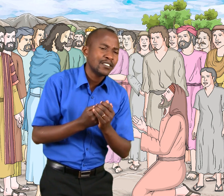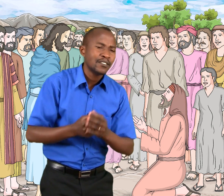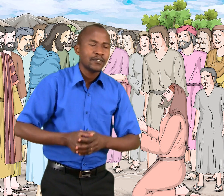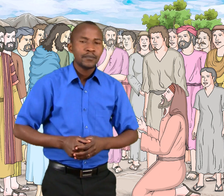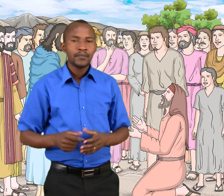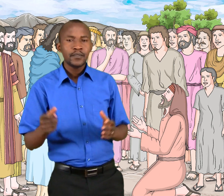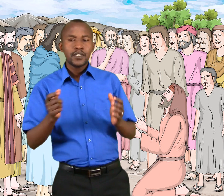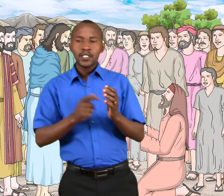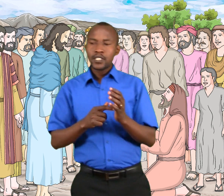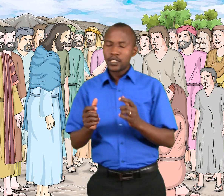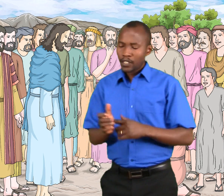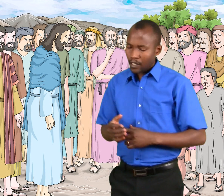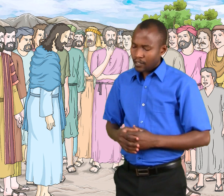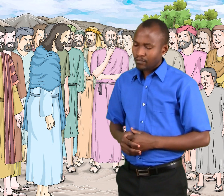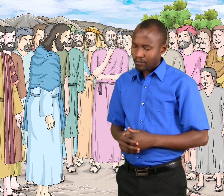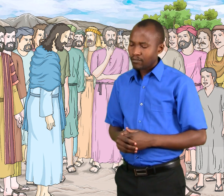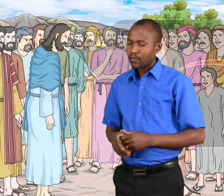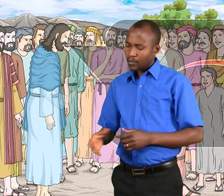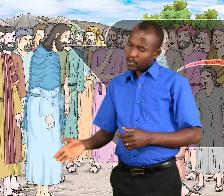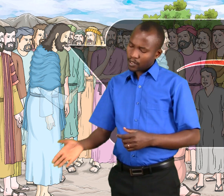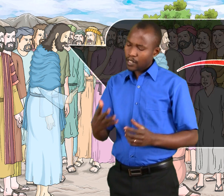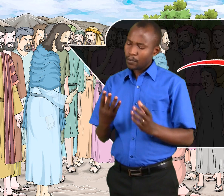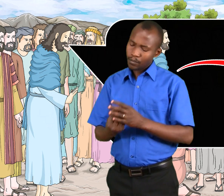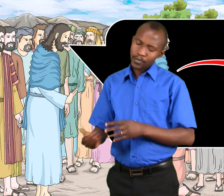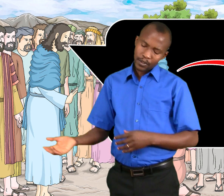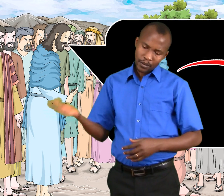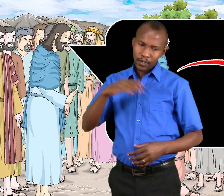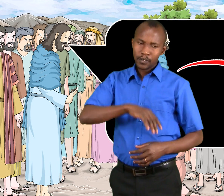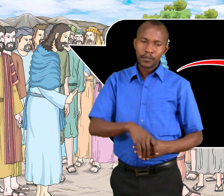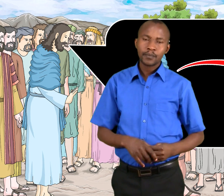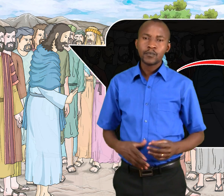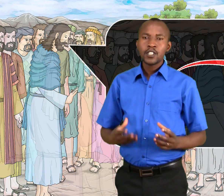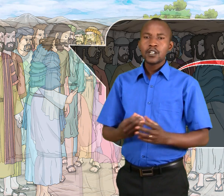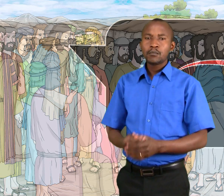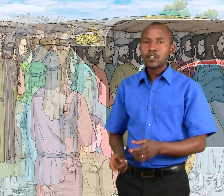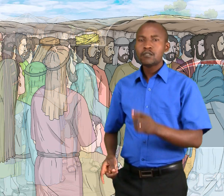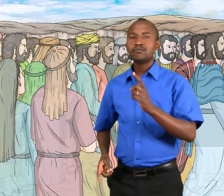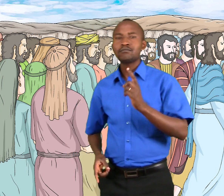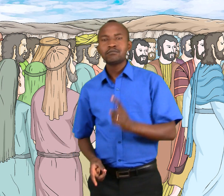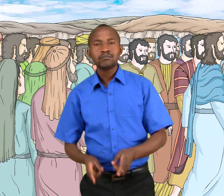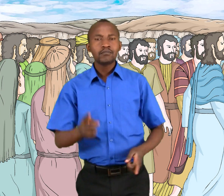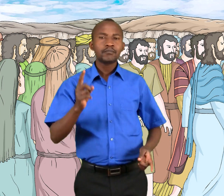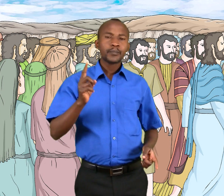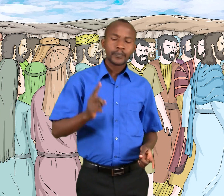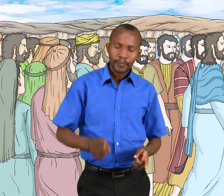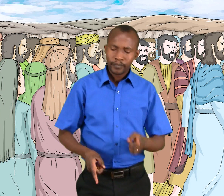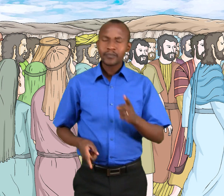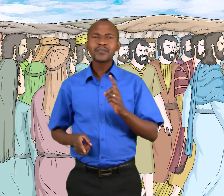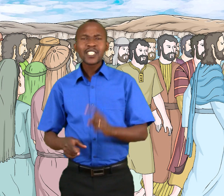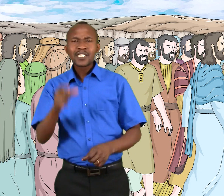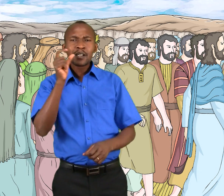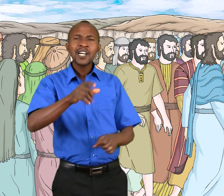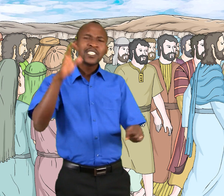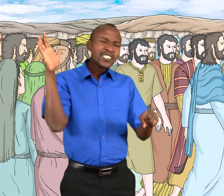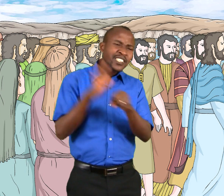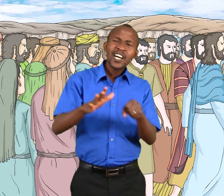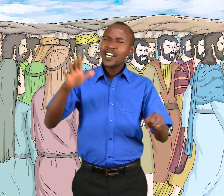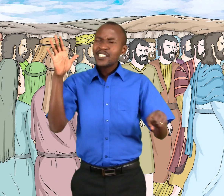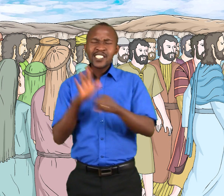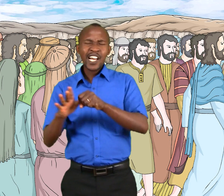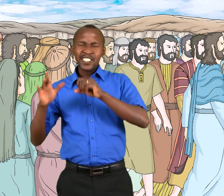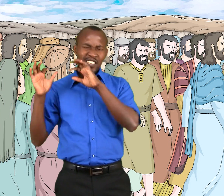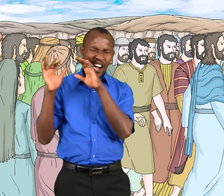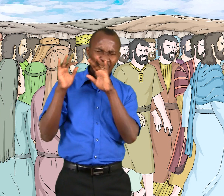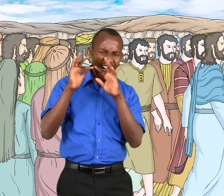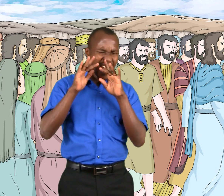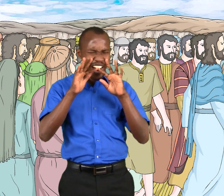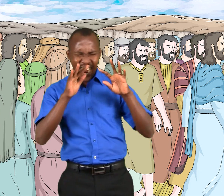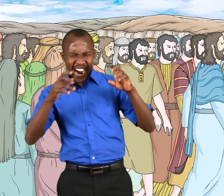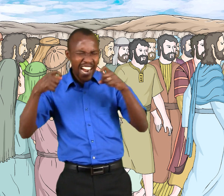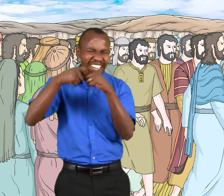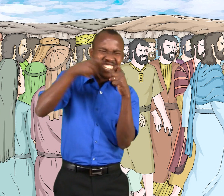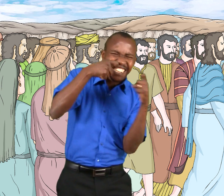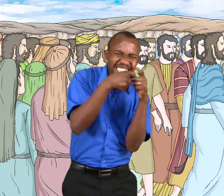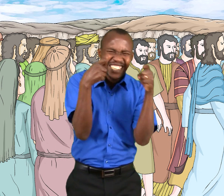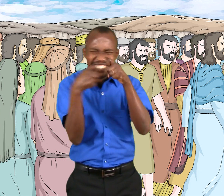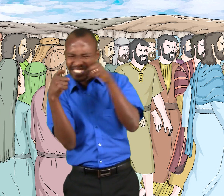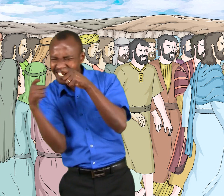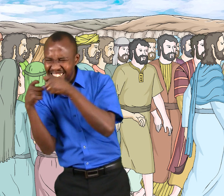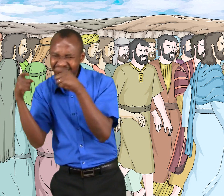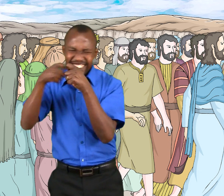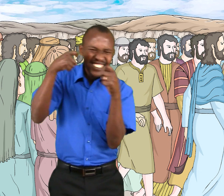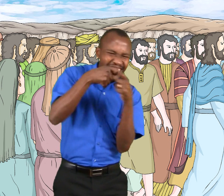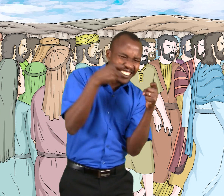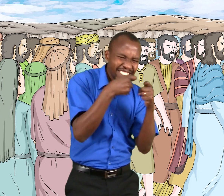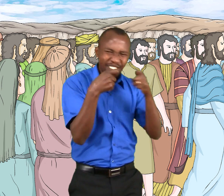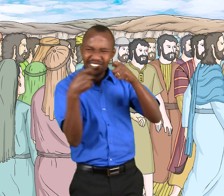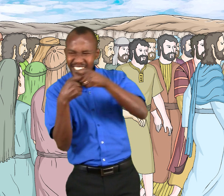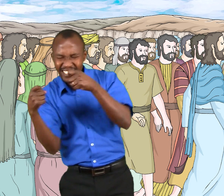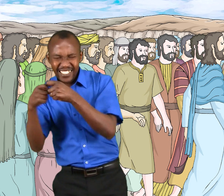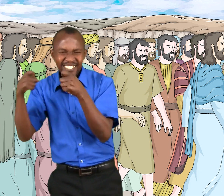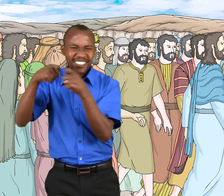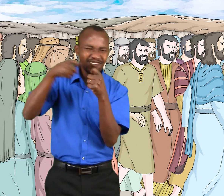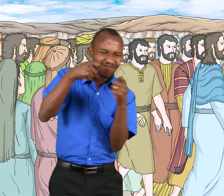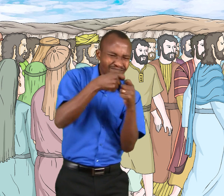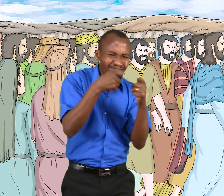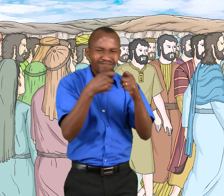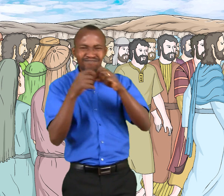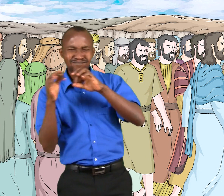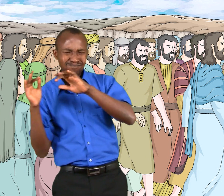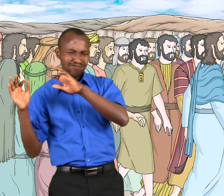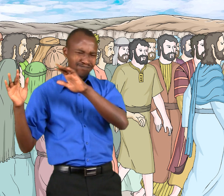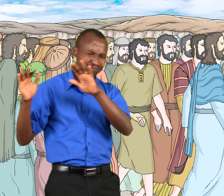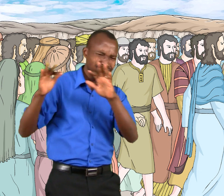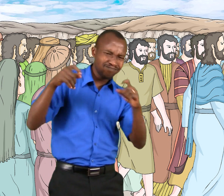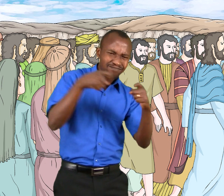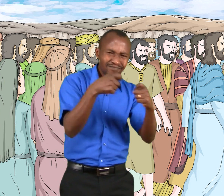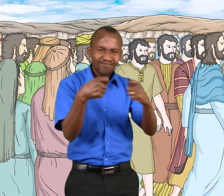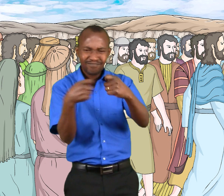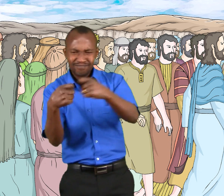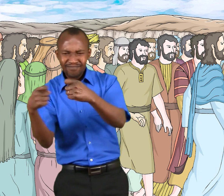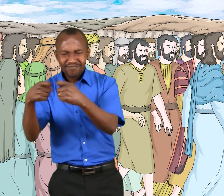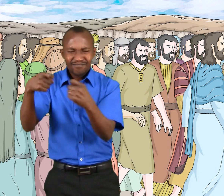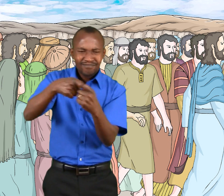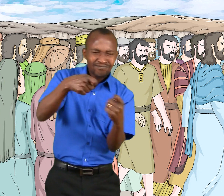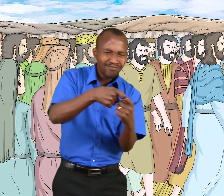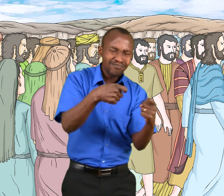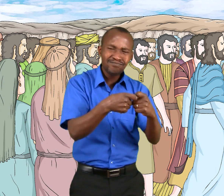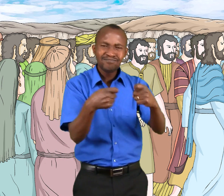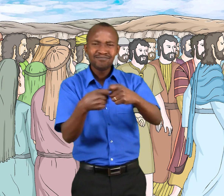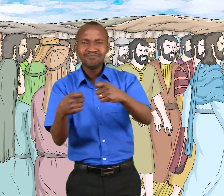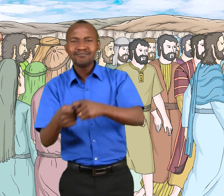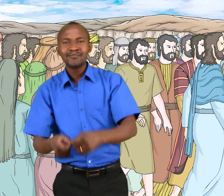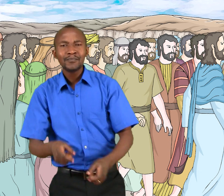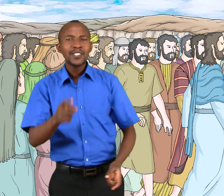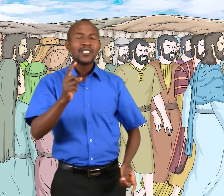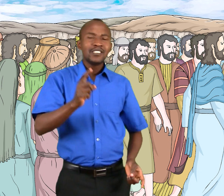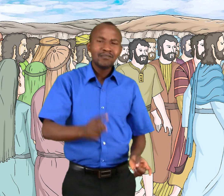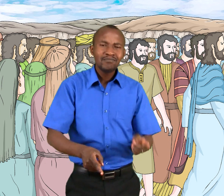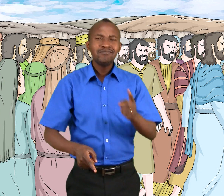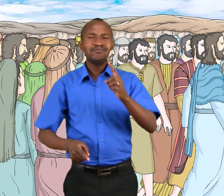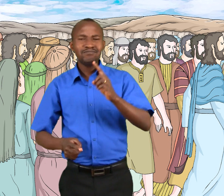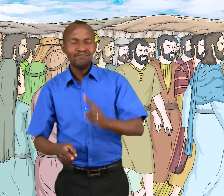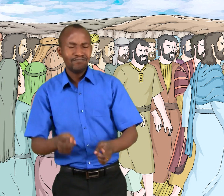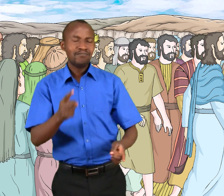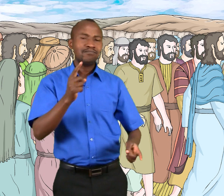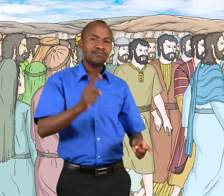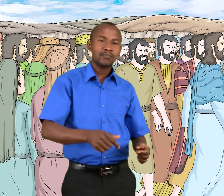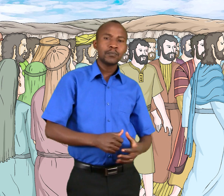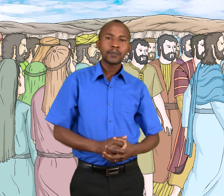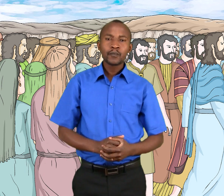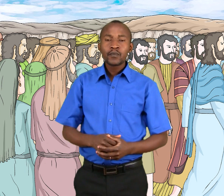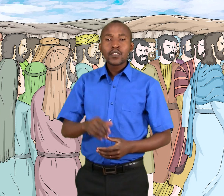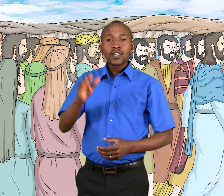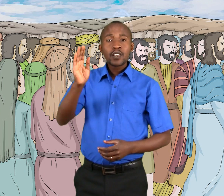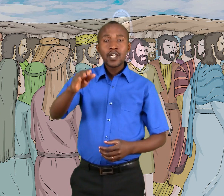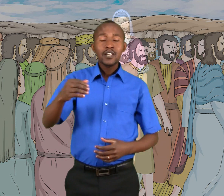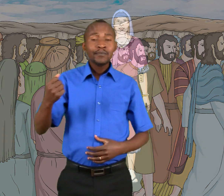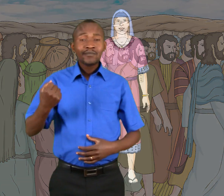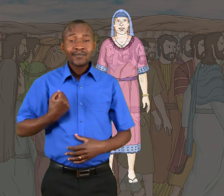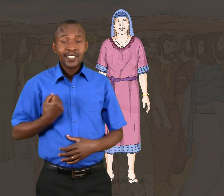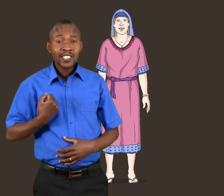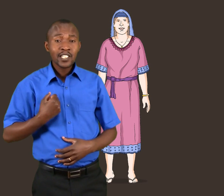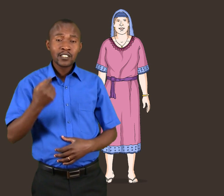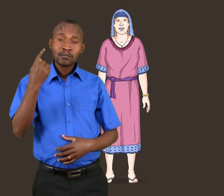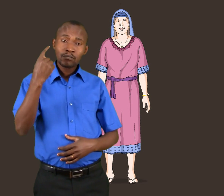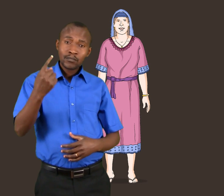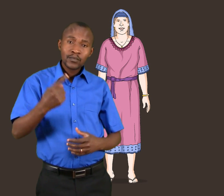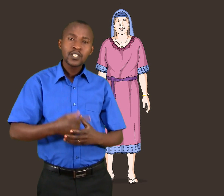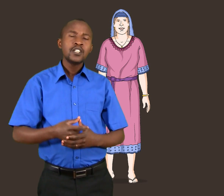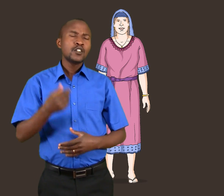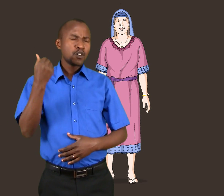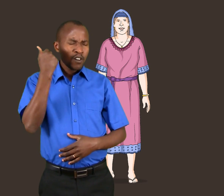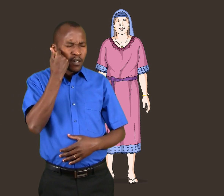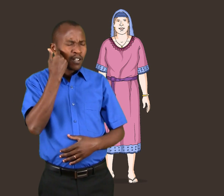So Jesus went with him, and a large crowd followed and pressed around Him.